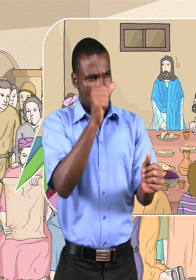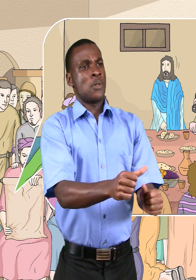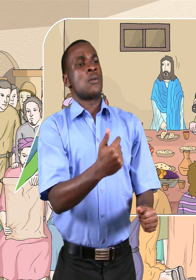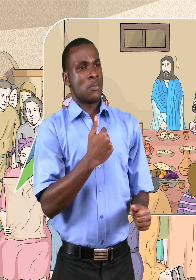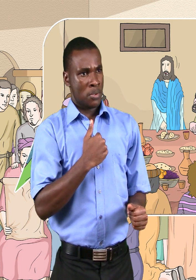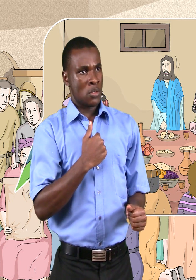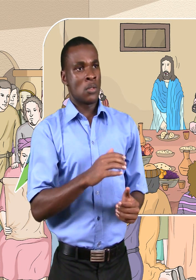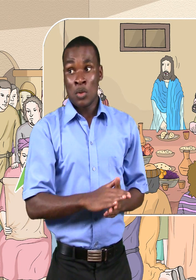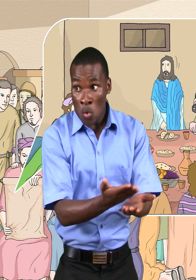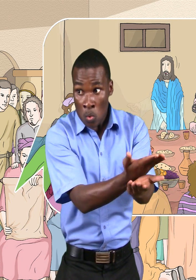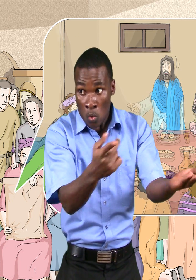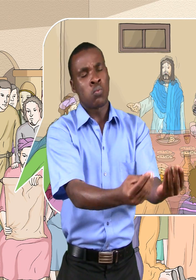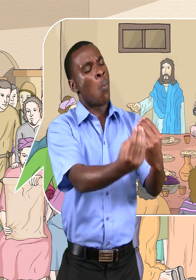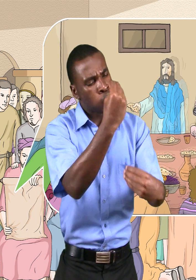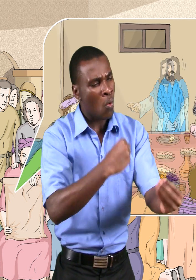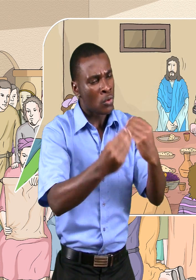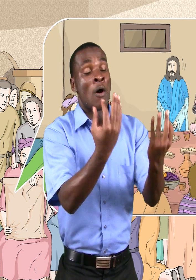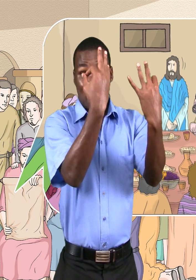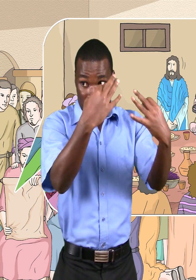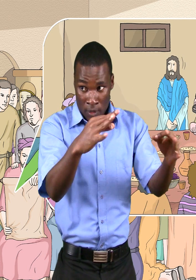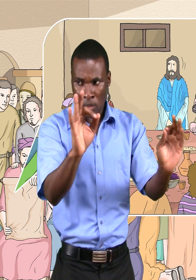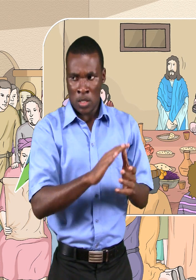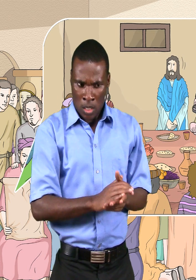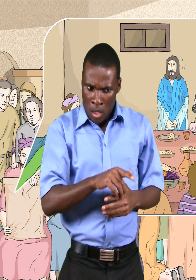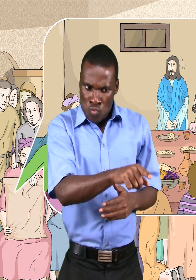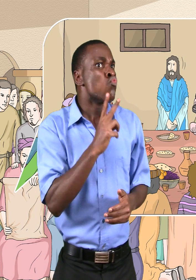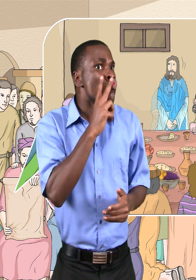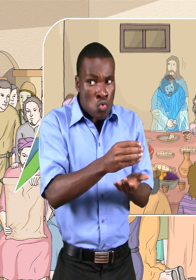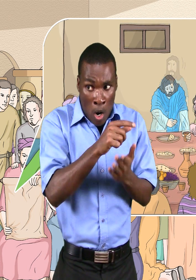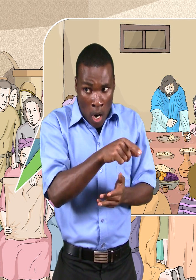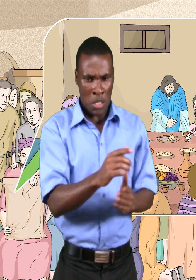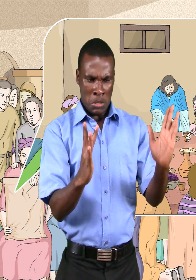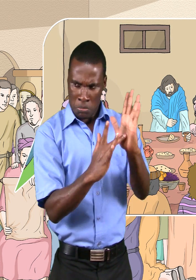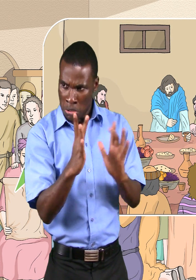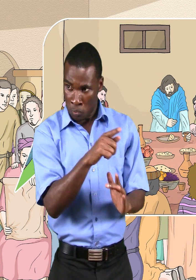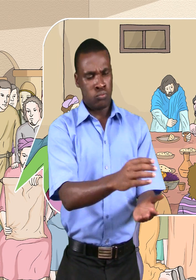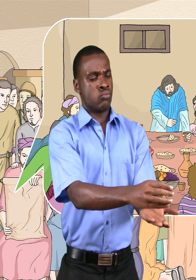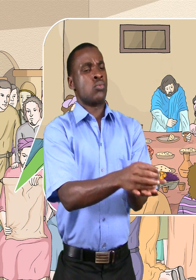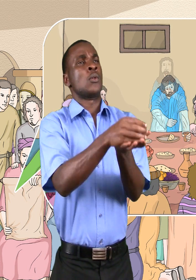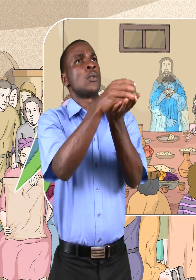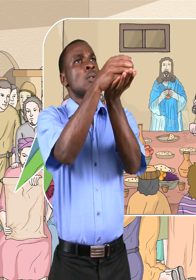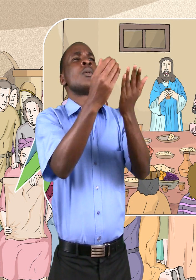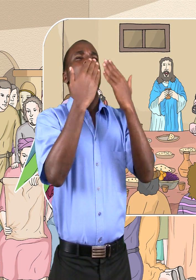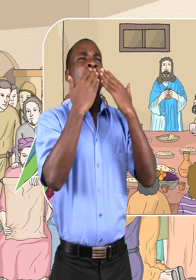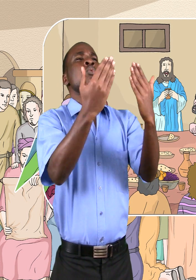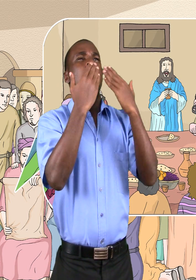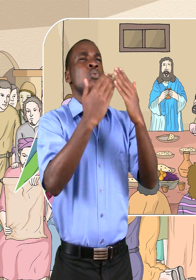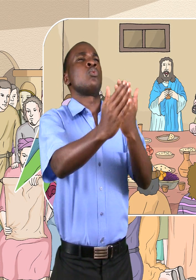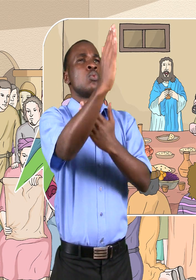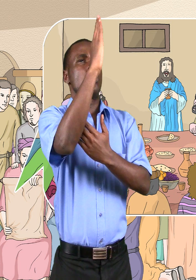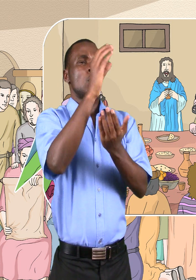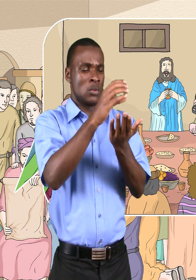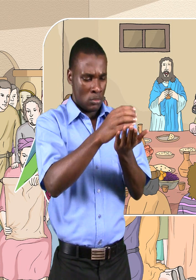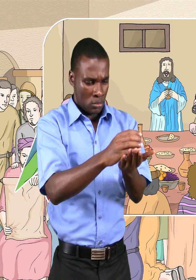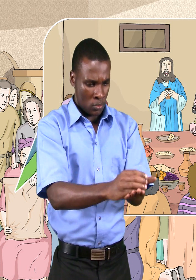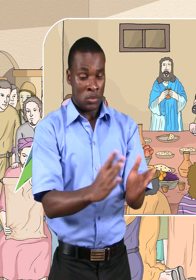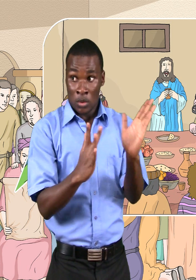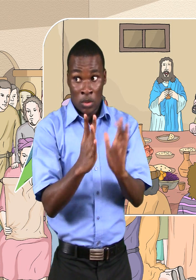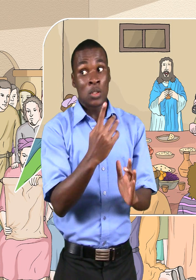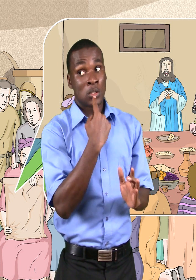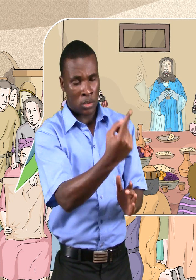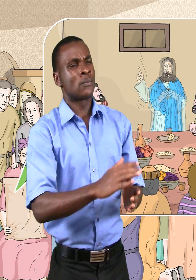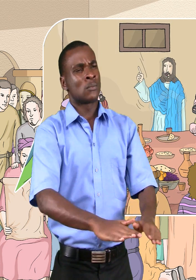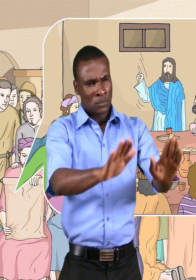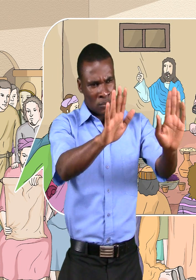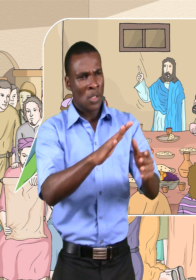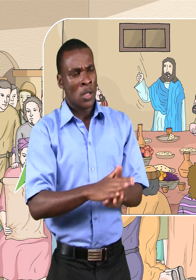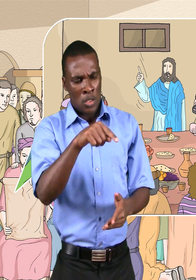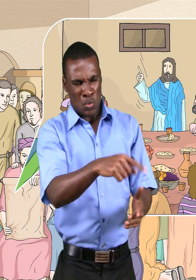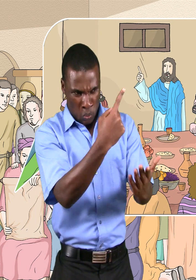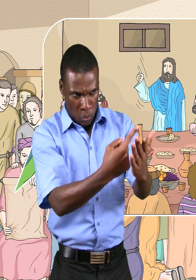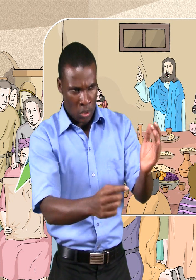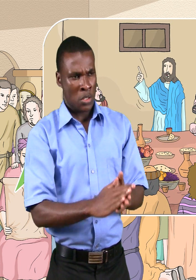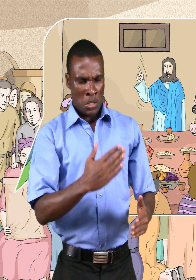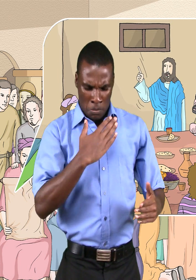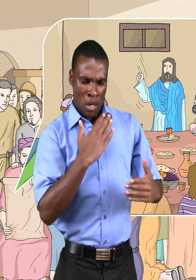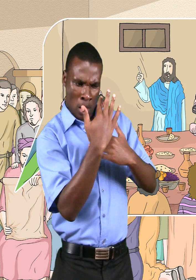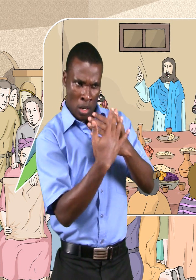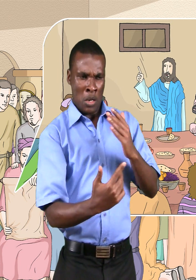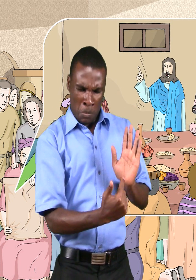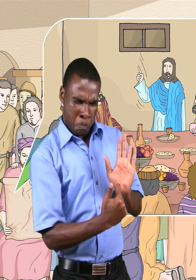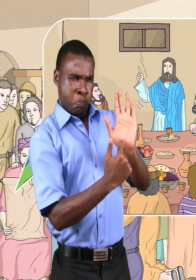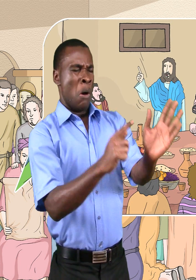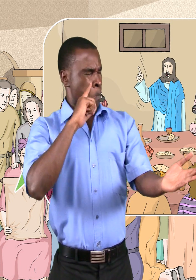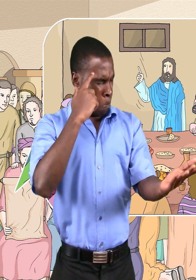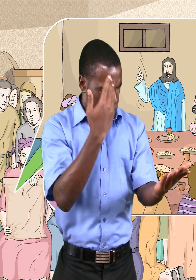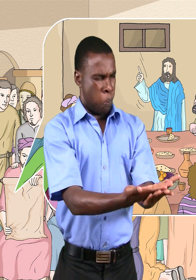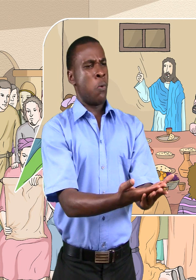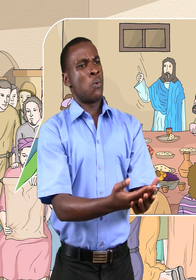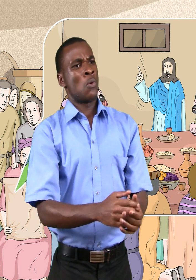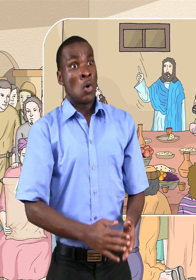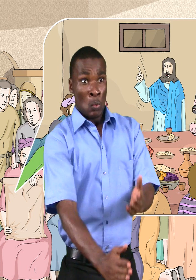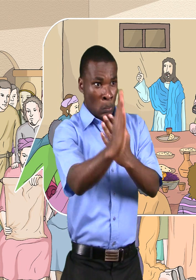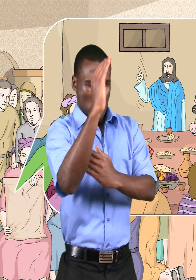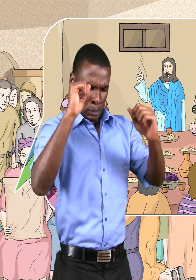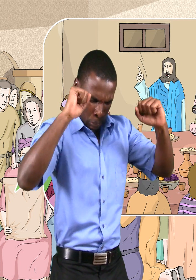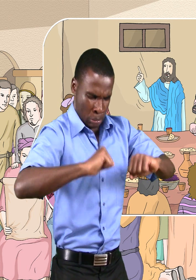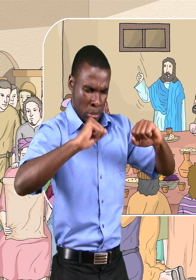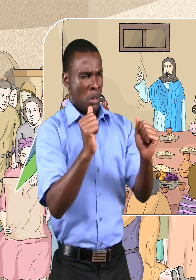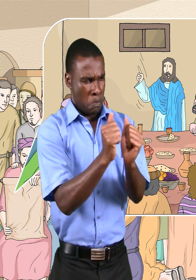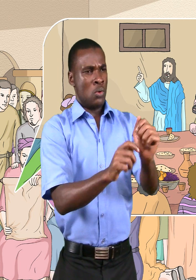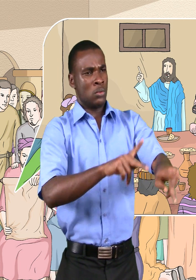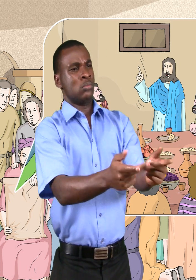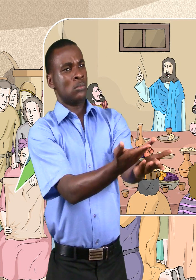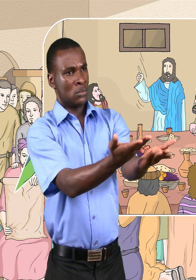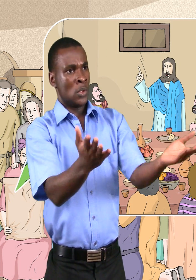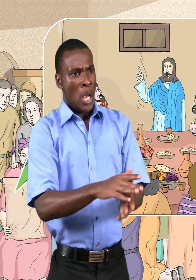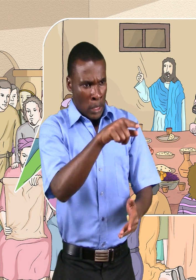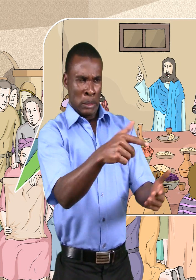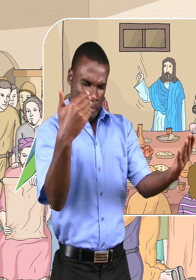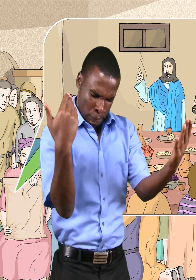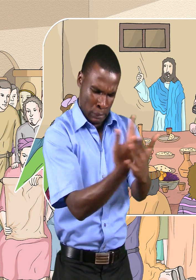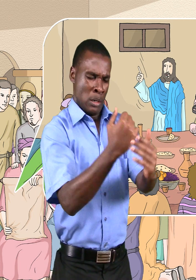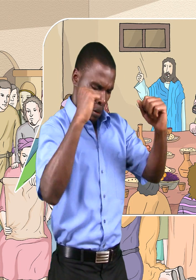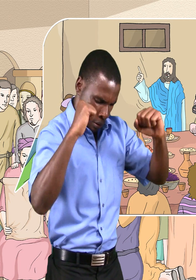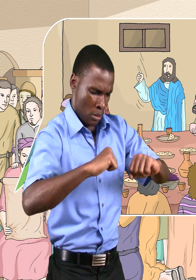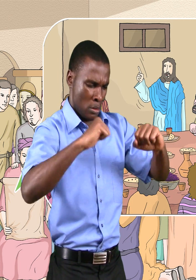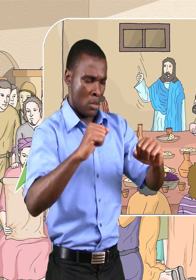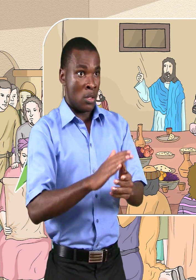In the same way, after supper He took the cup, saying, “This cup is the new covenant in My blood;